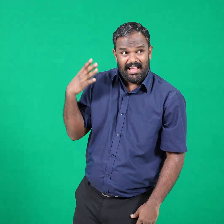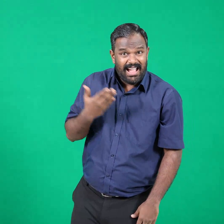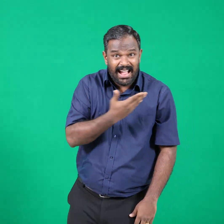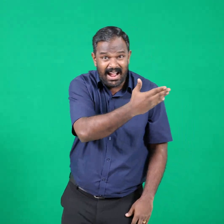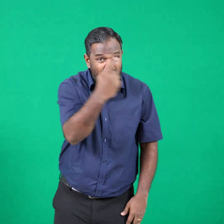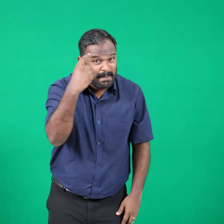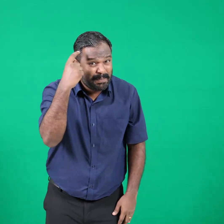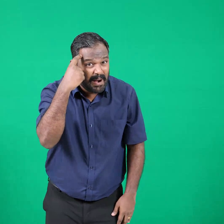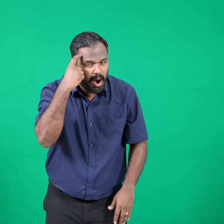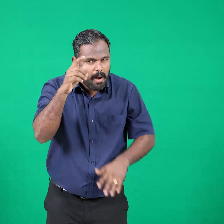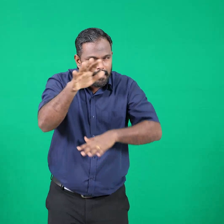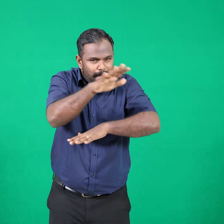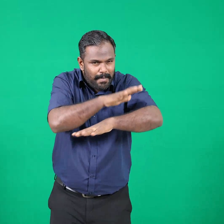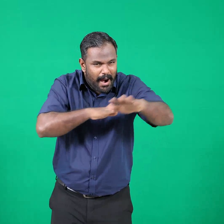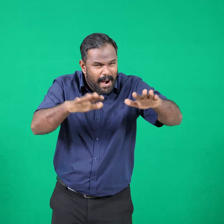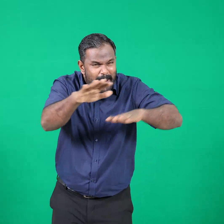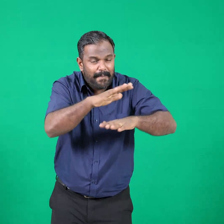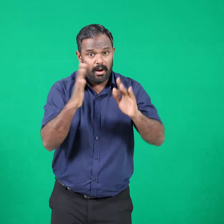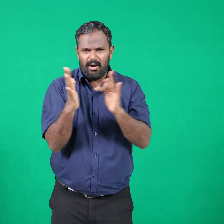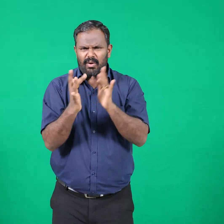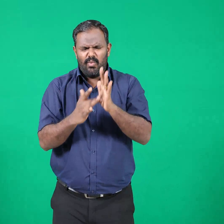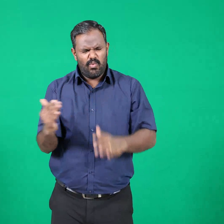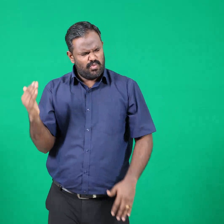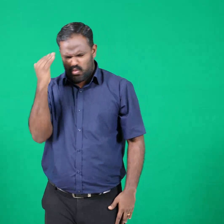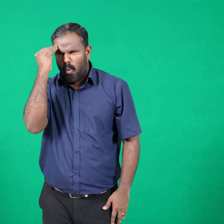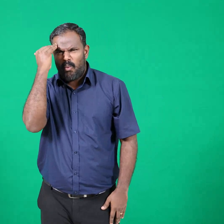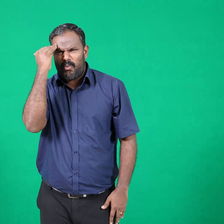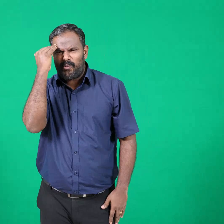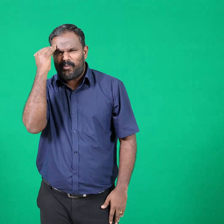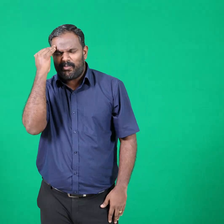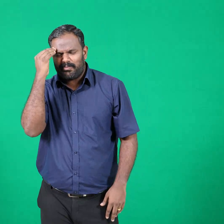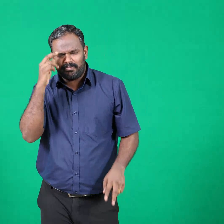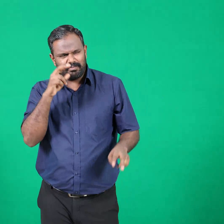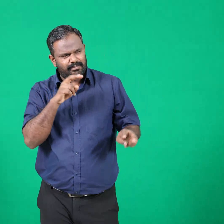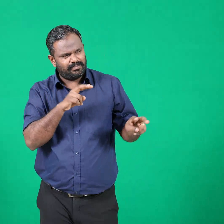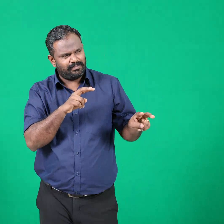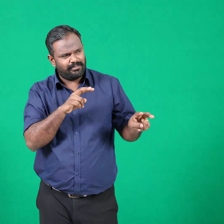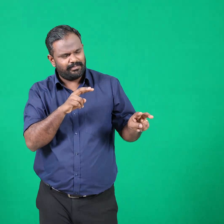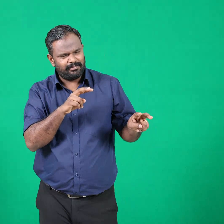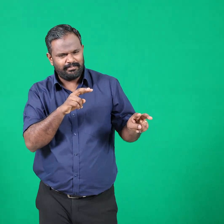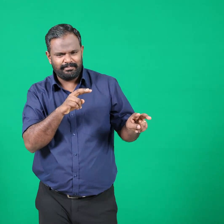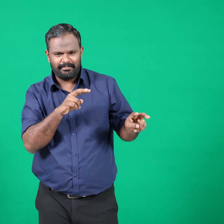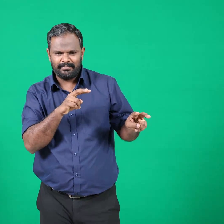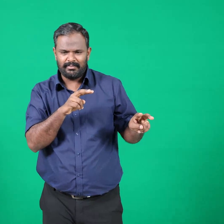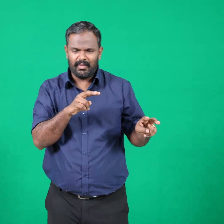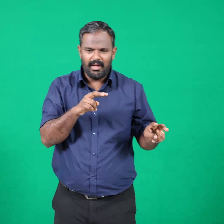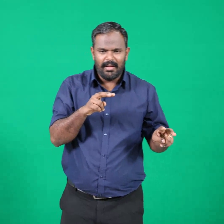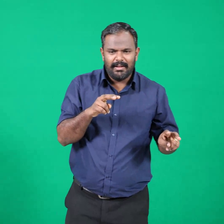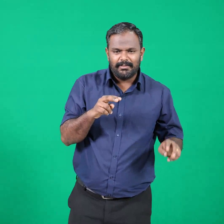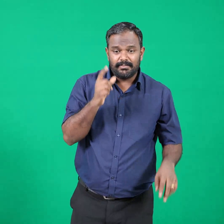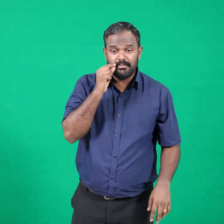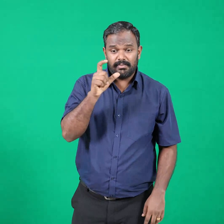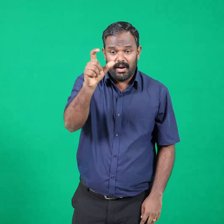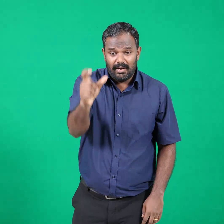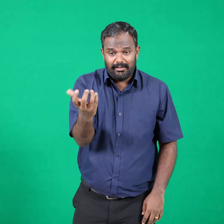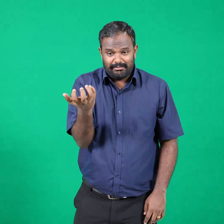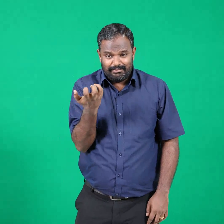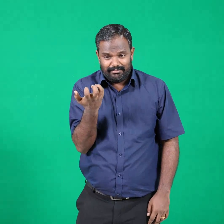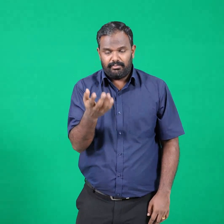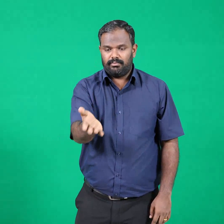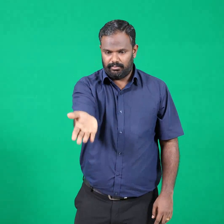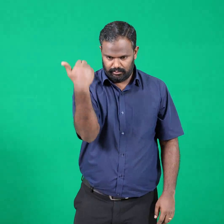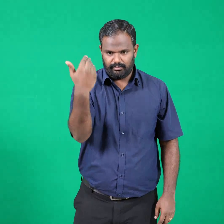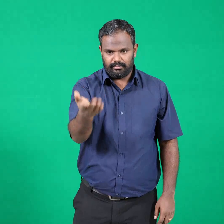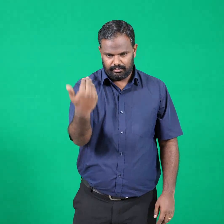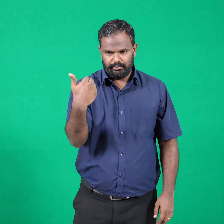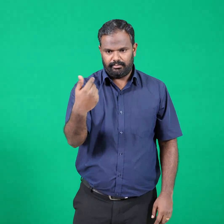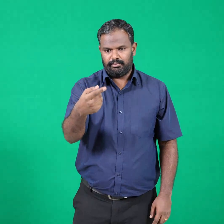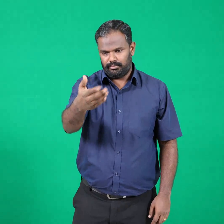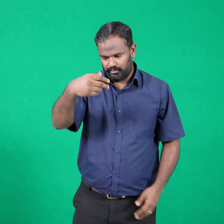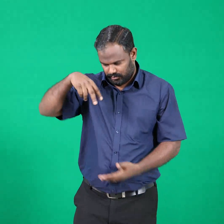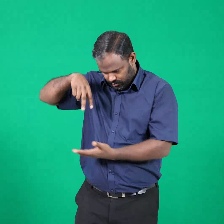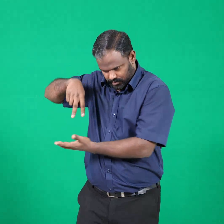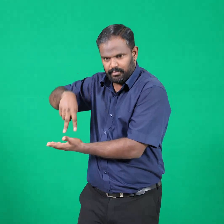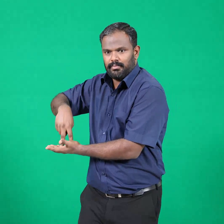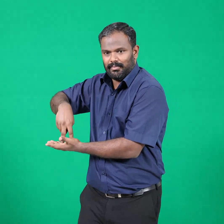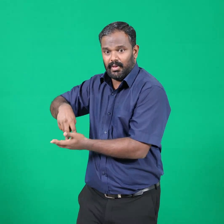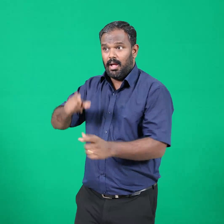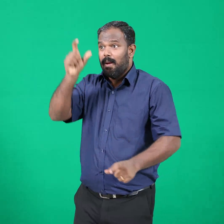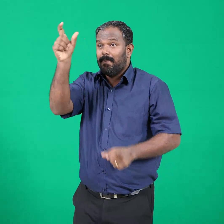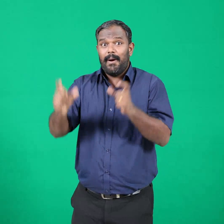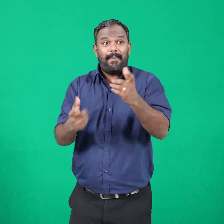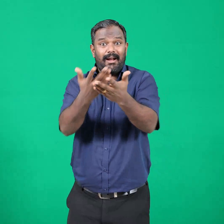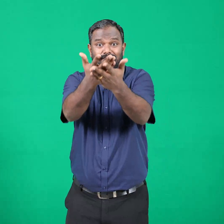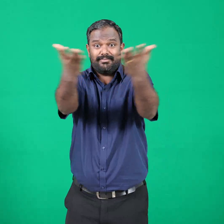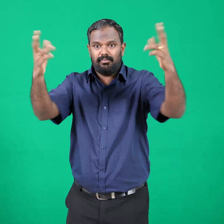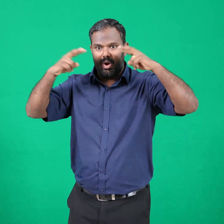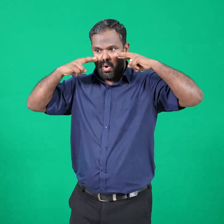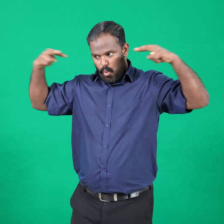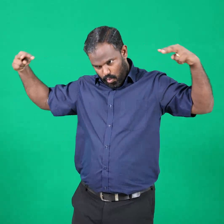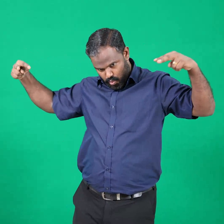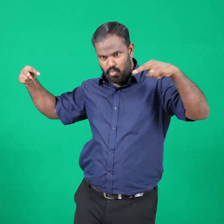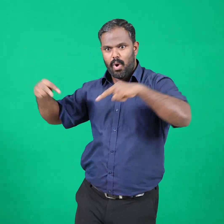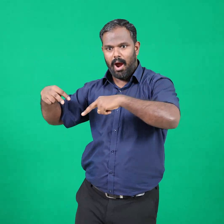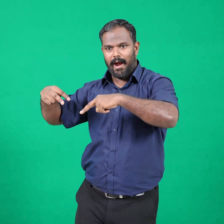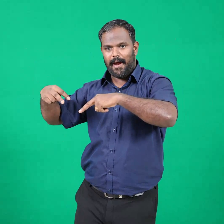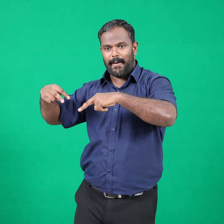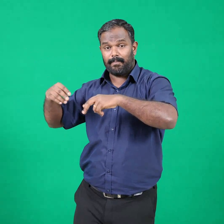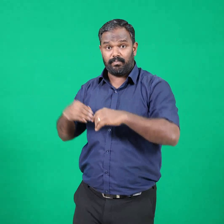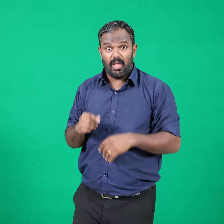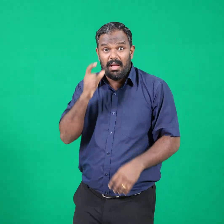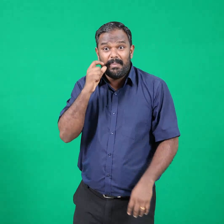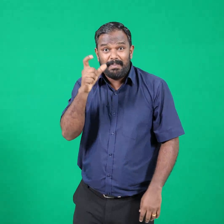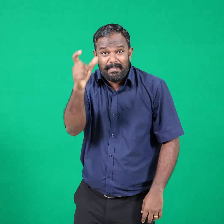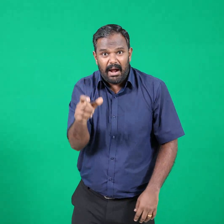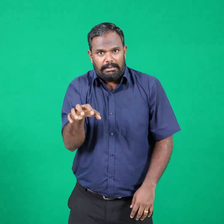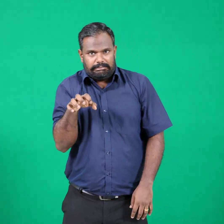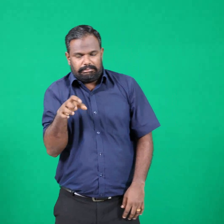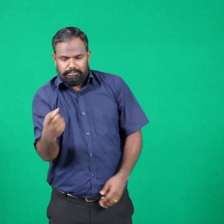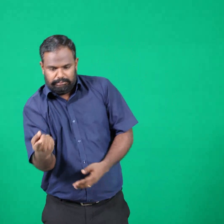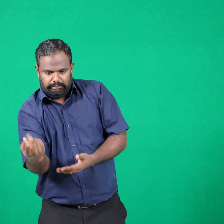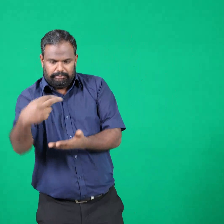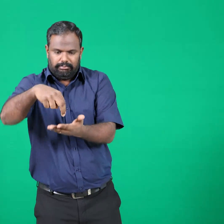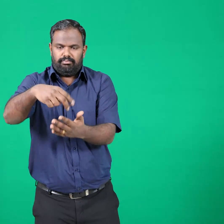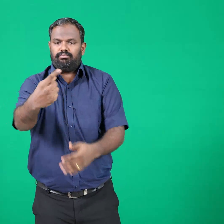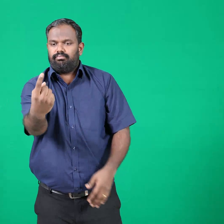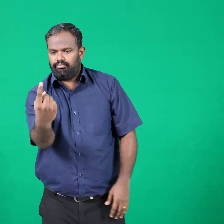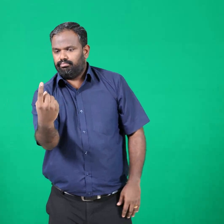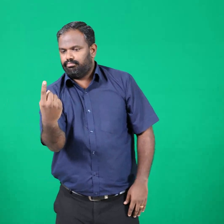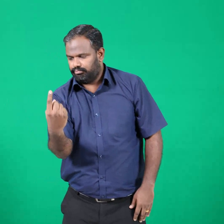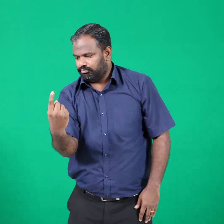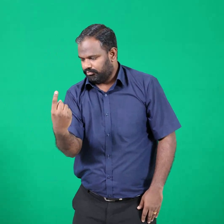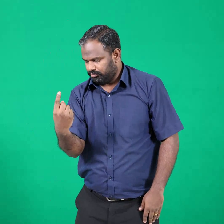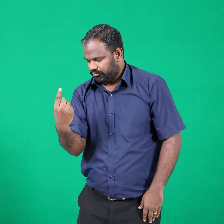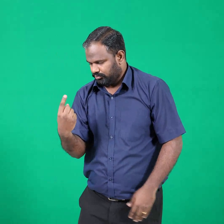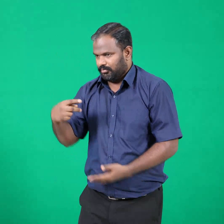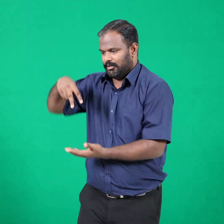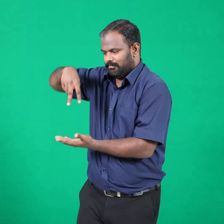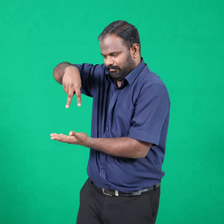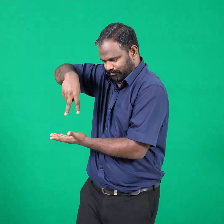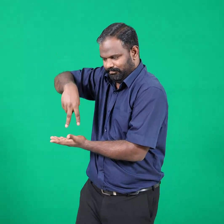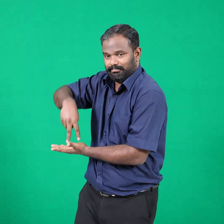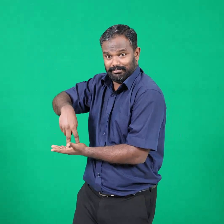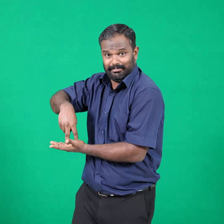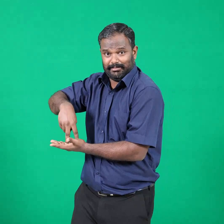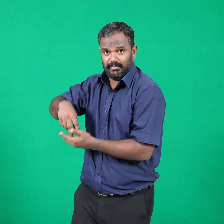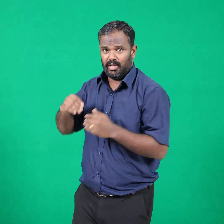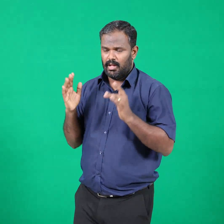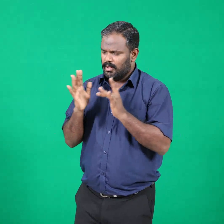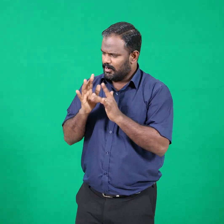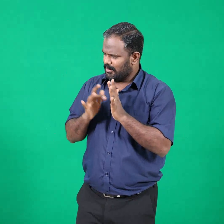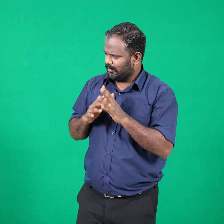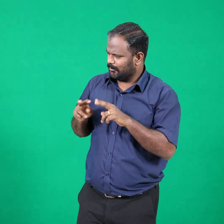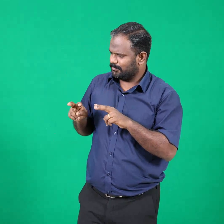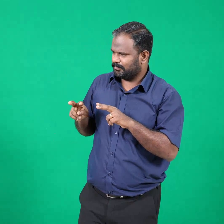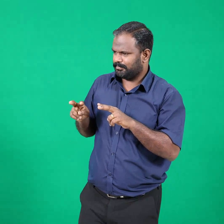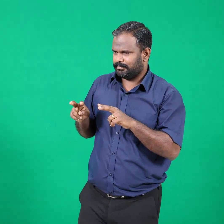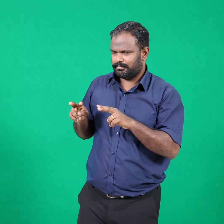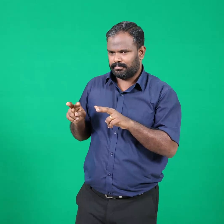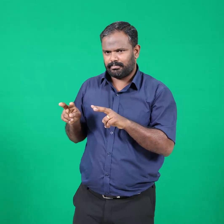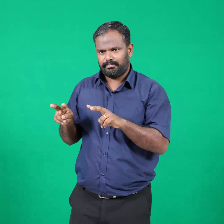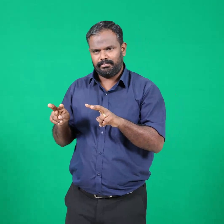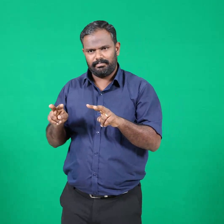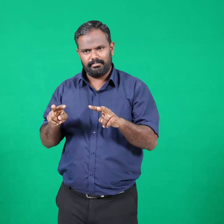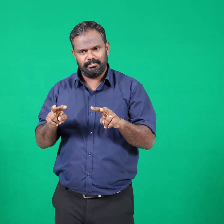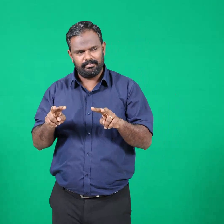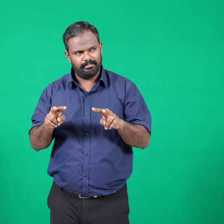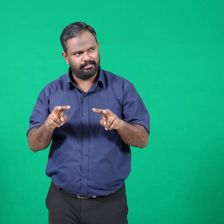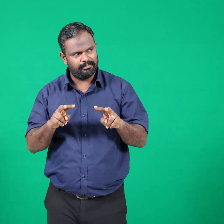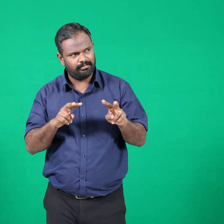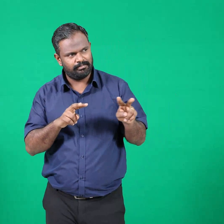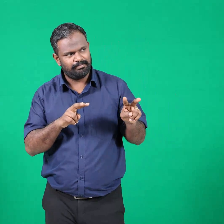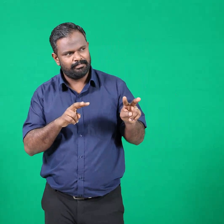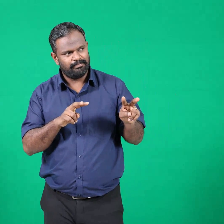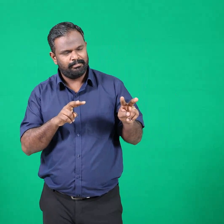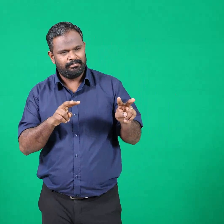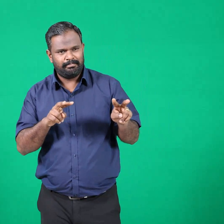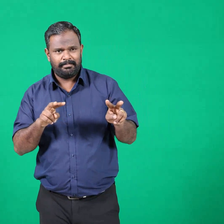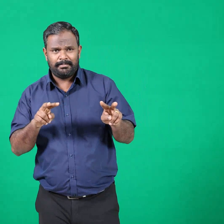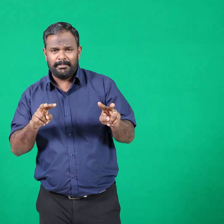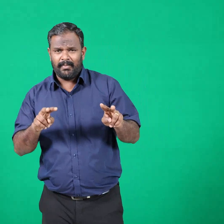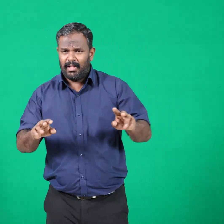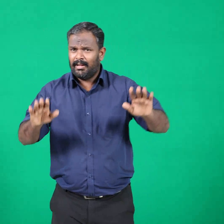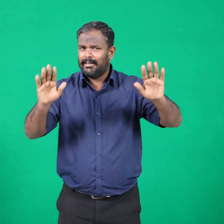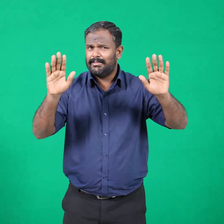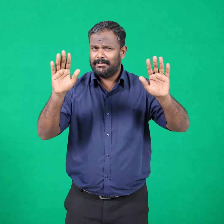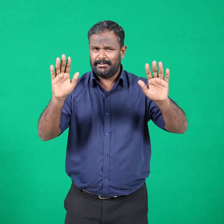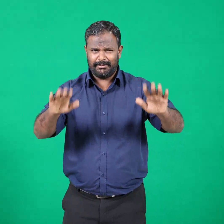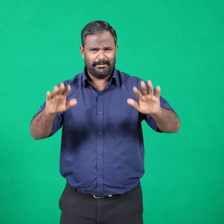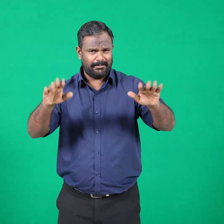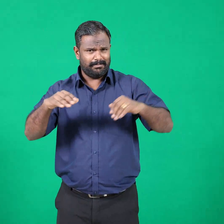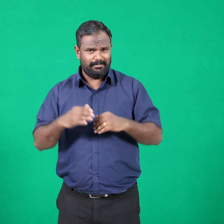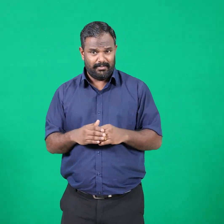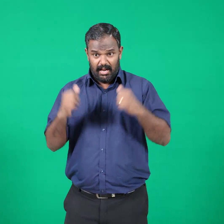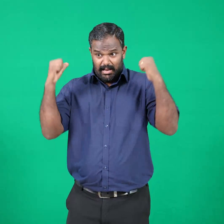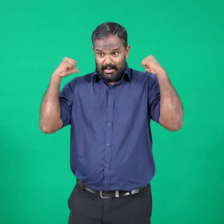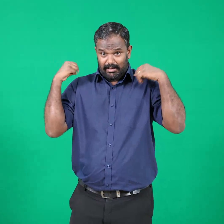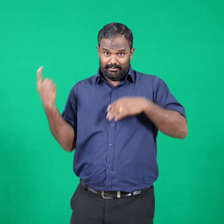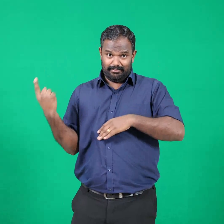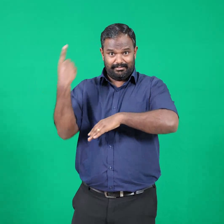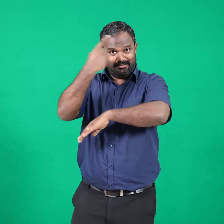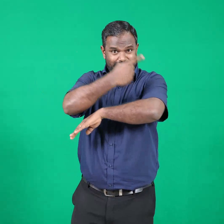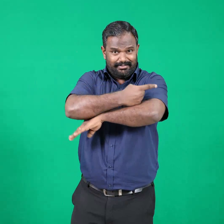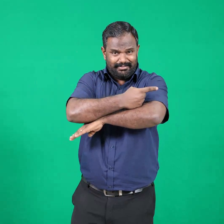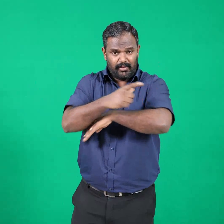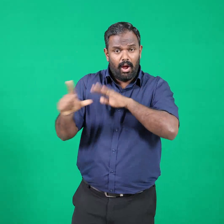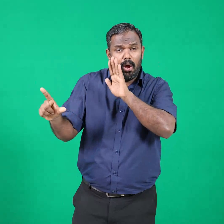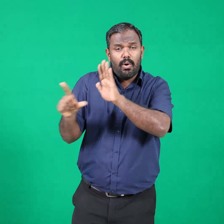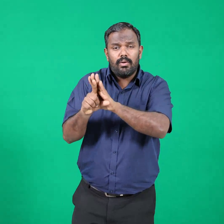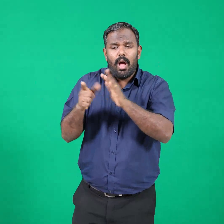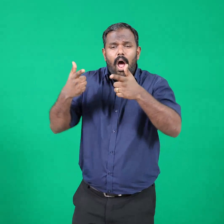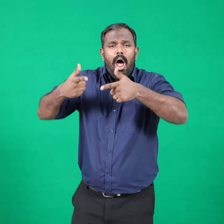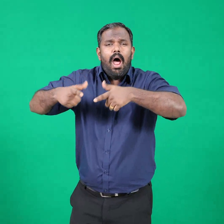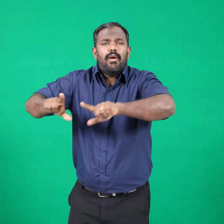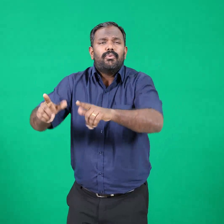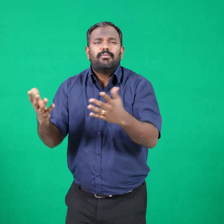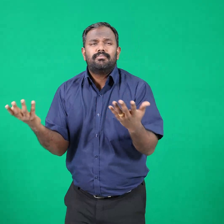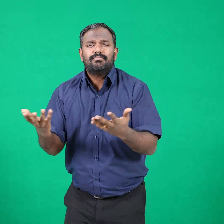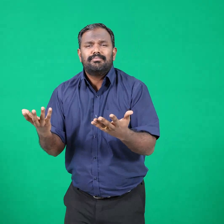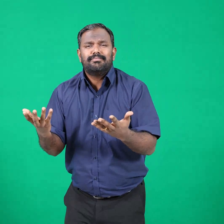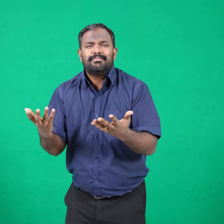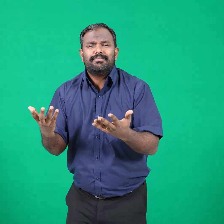But Jesus knew their thoughts and said to the man with the withered hand, "Get up and stand among us." So he got up and stood there.